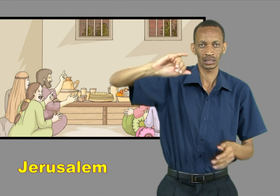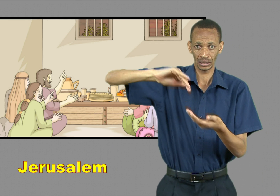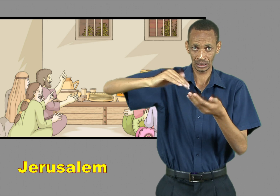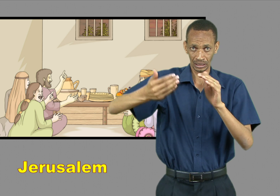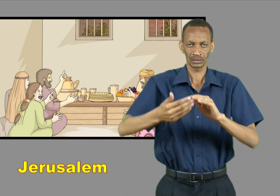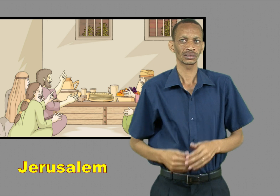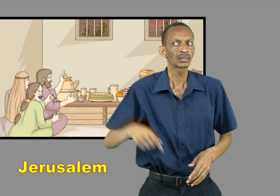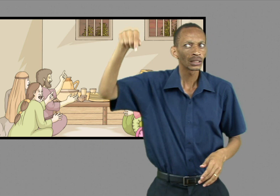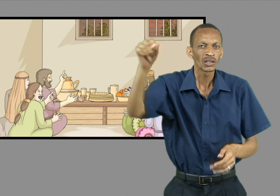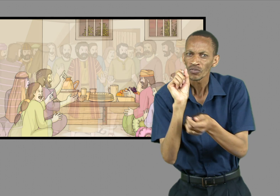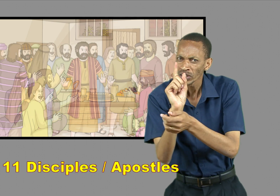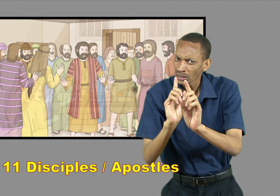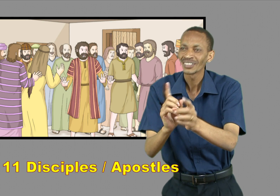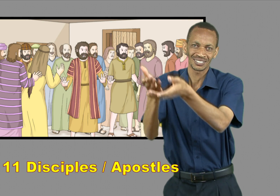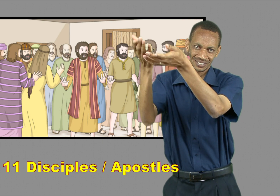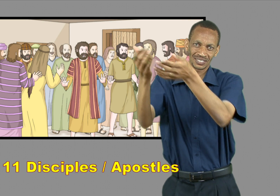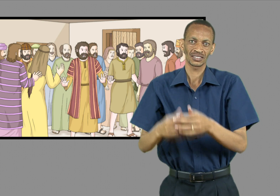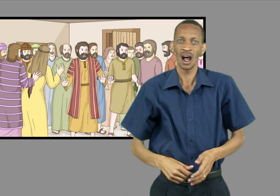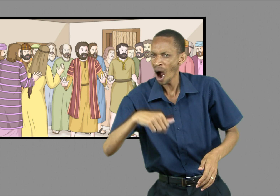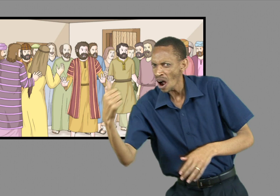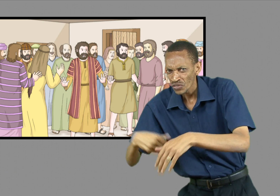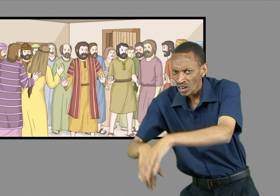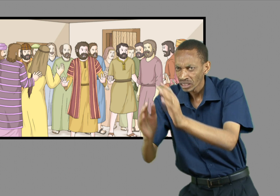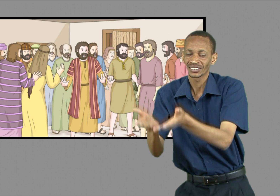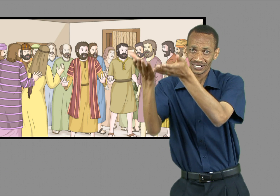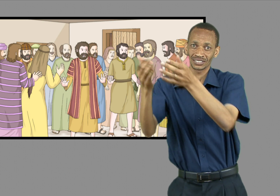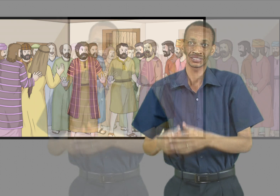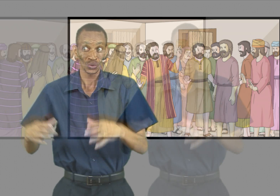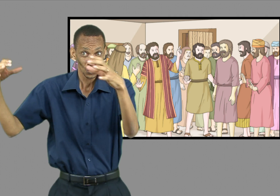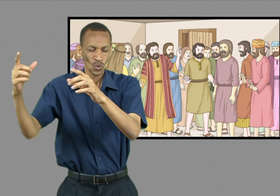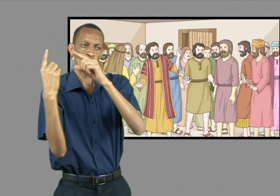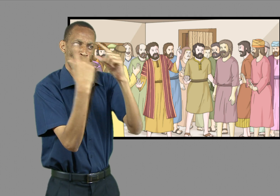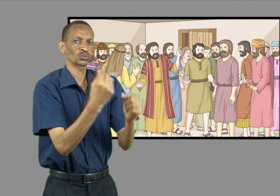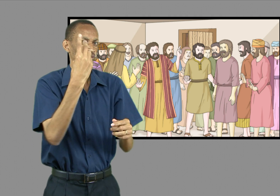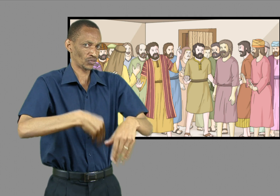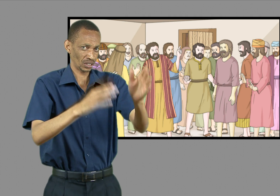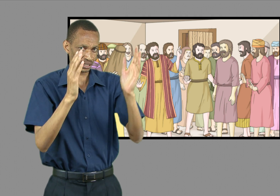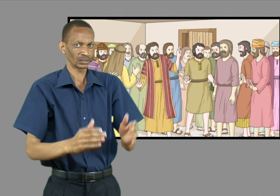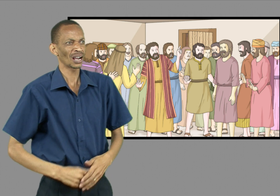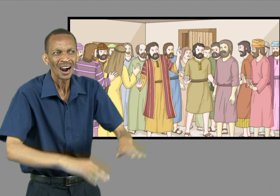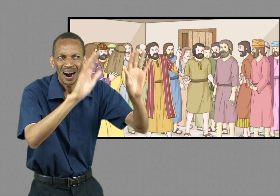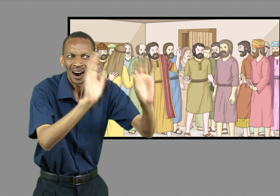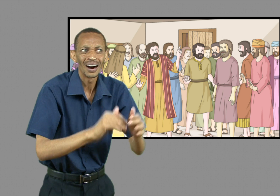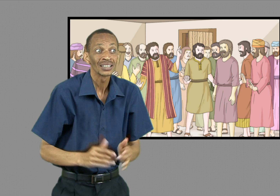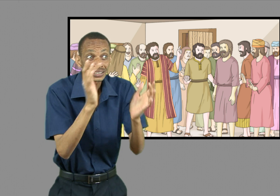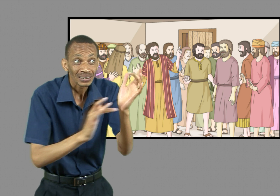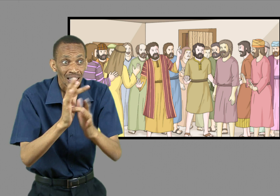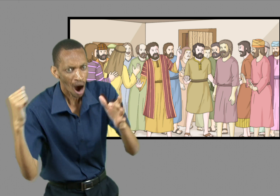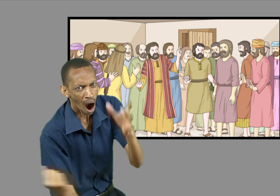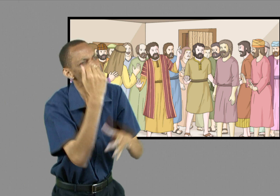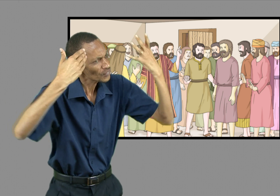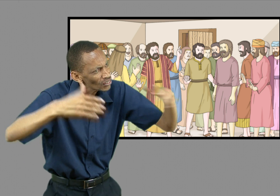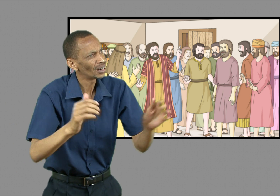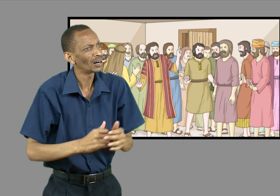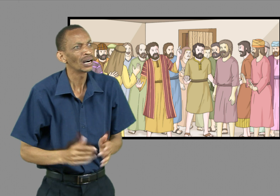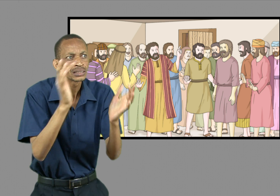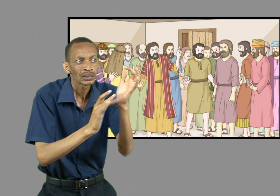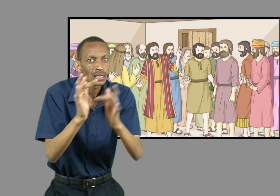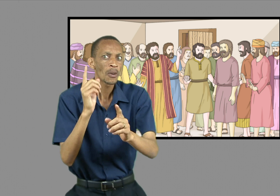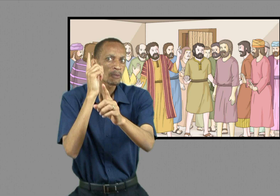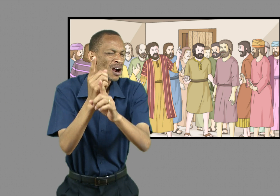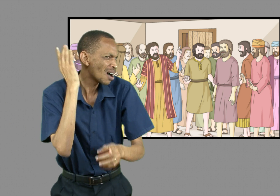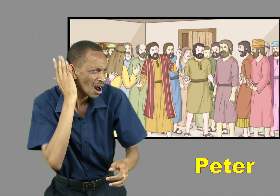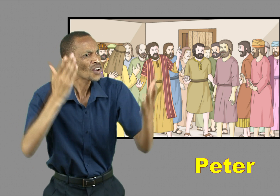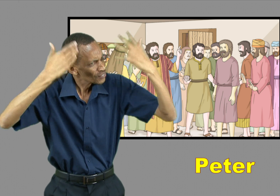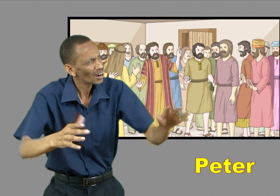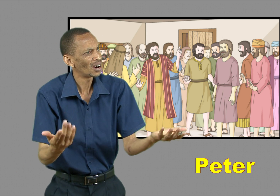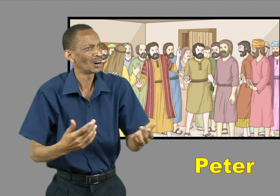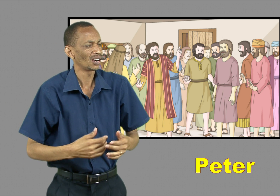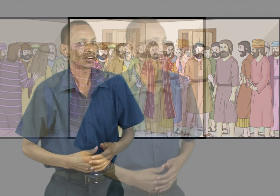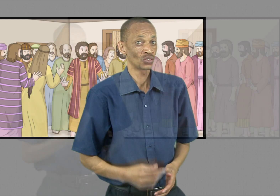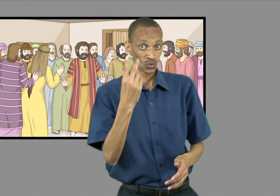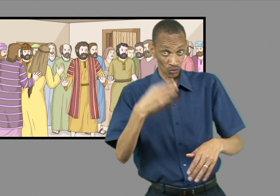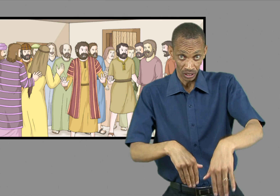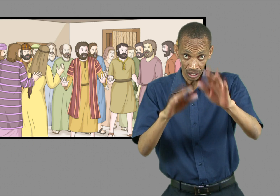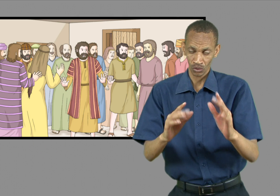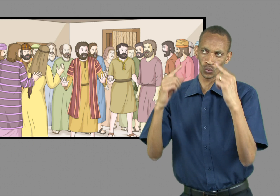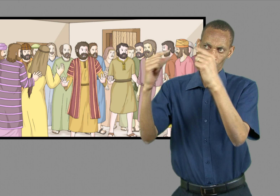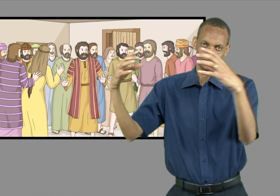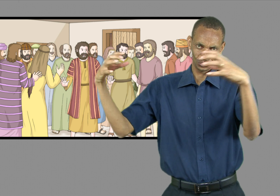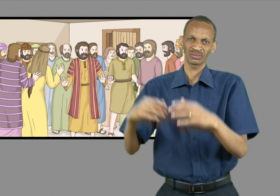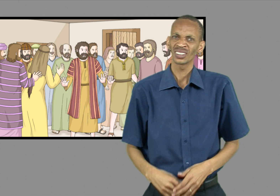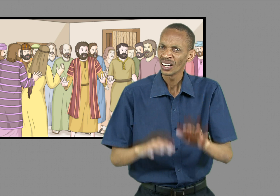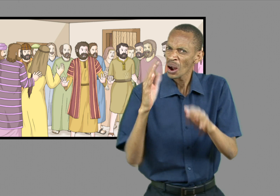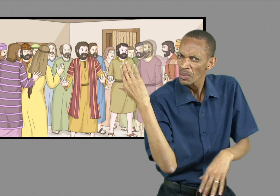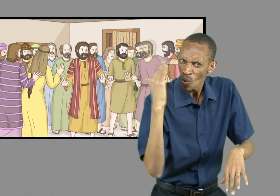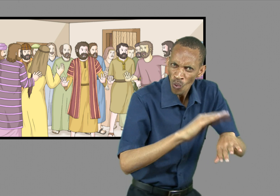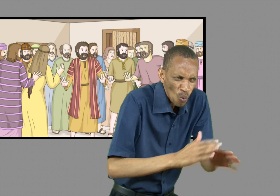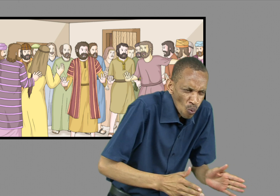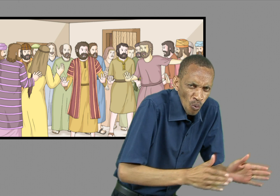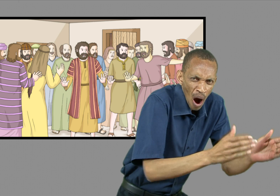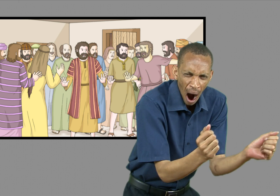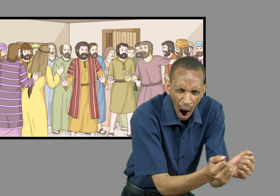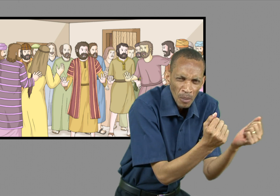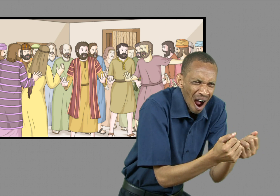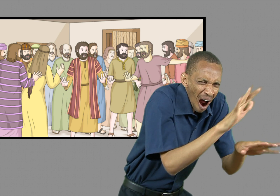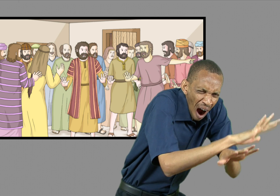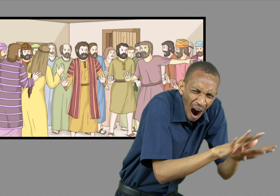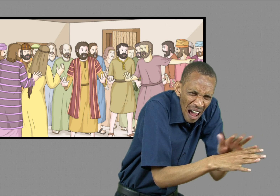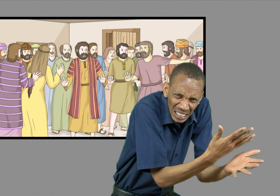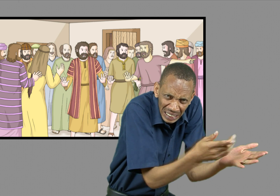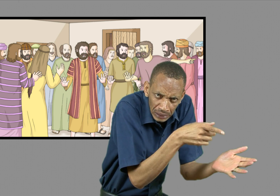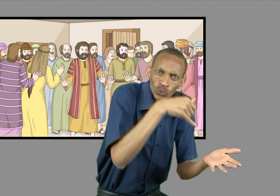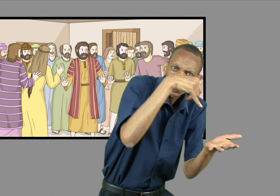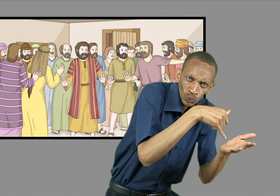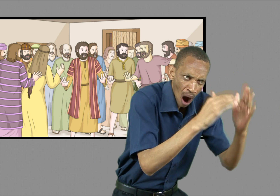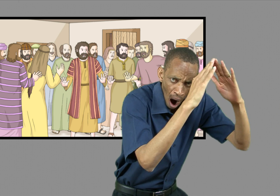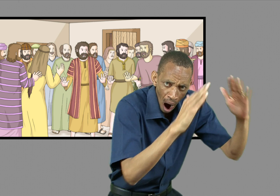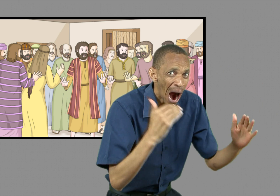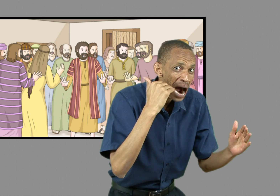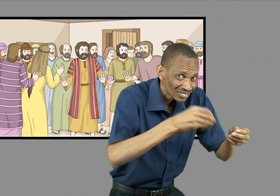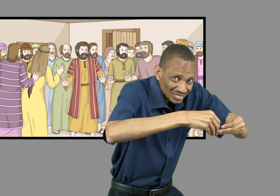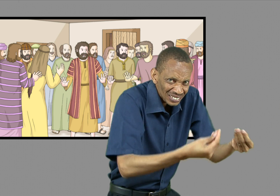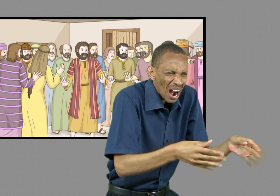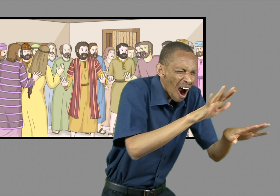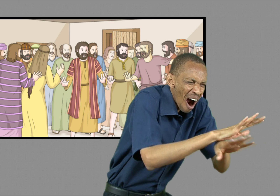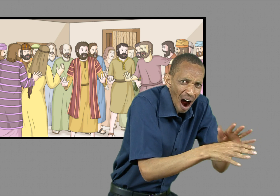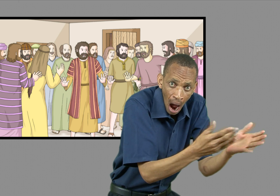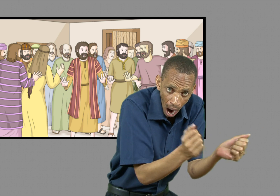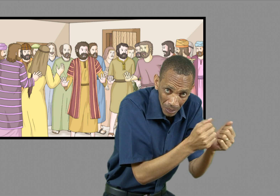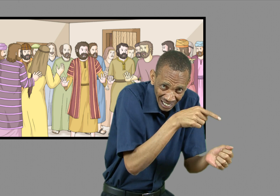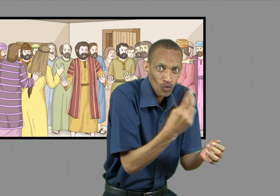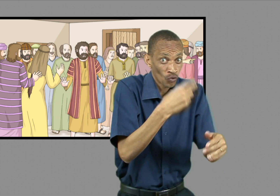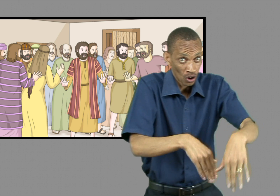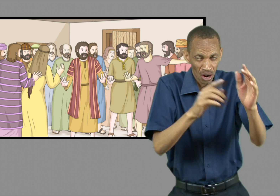There they found the Eleven and those with them, gathered together and saying, “The Lord has indeed risen and has appeared to Simon!”